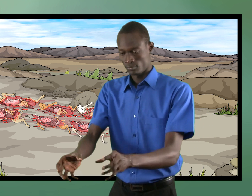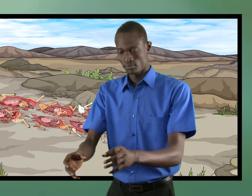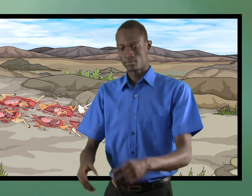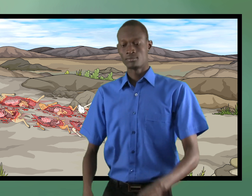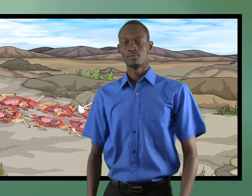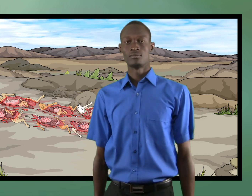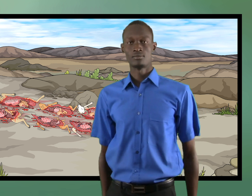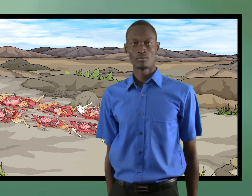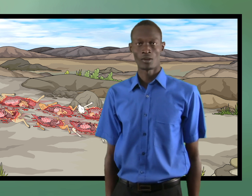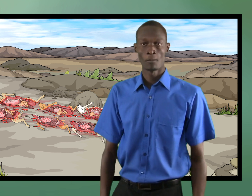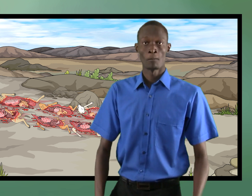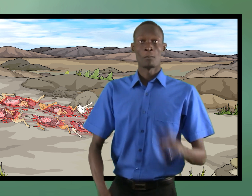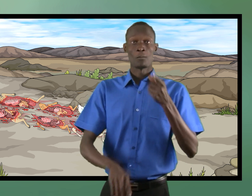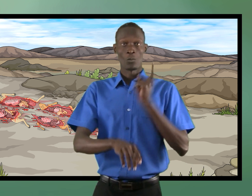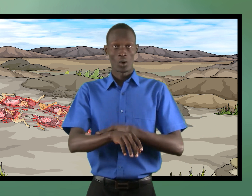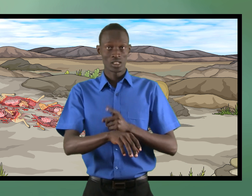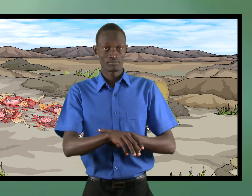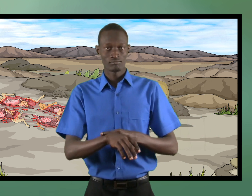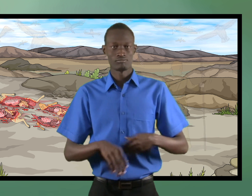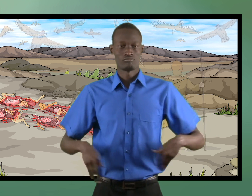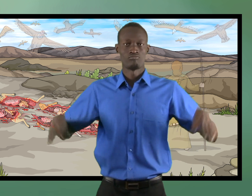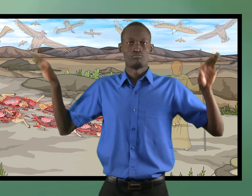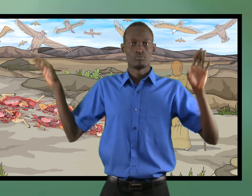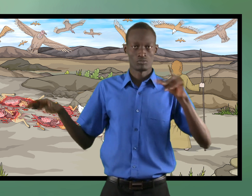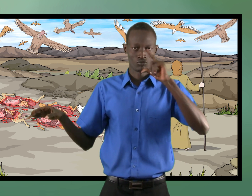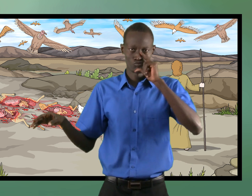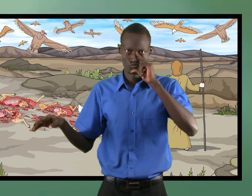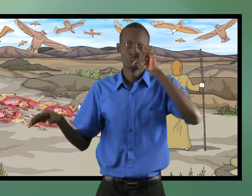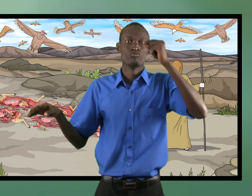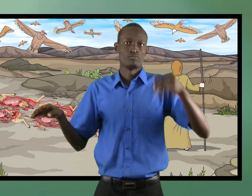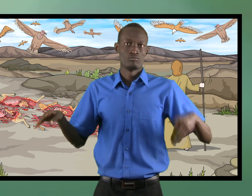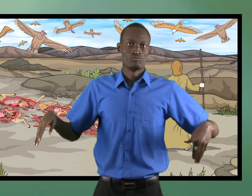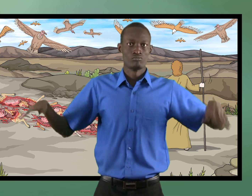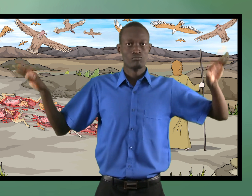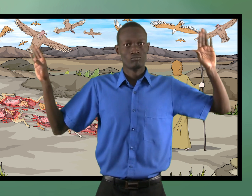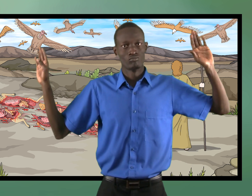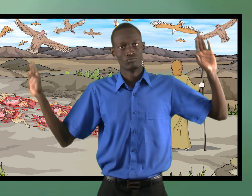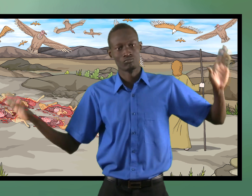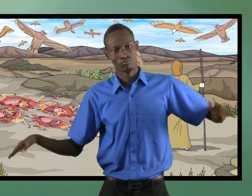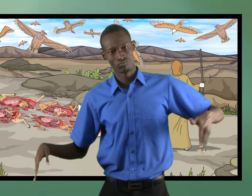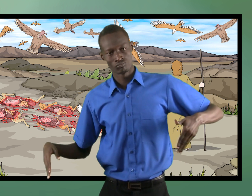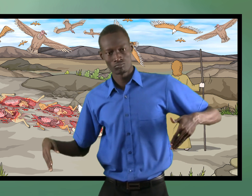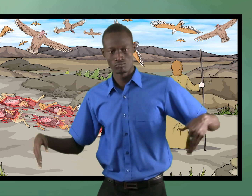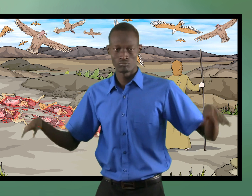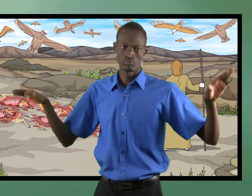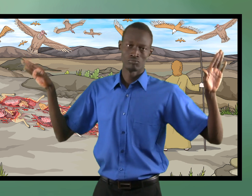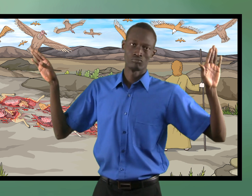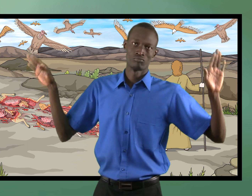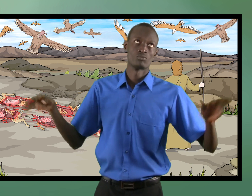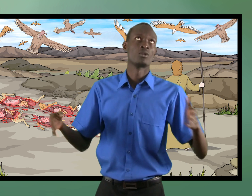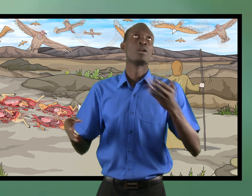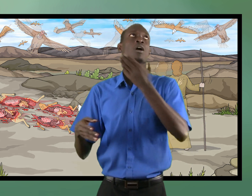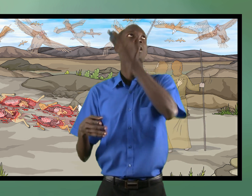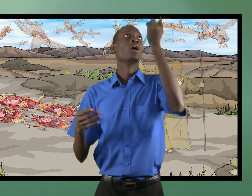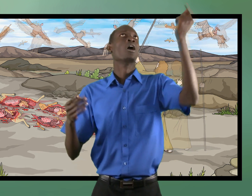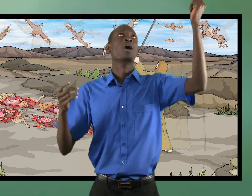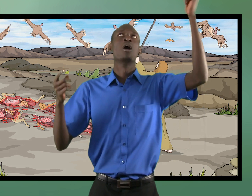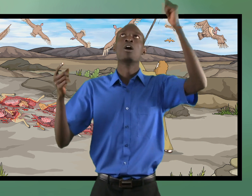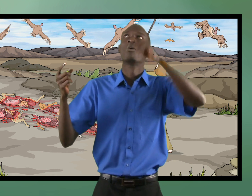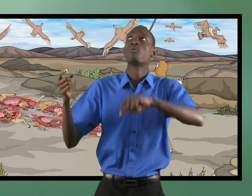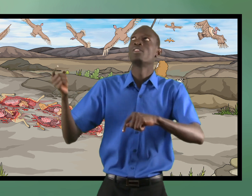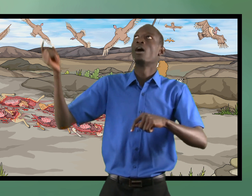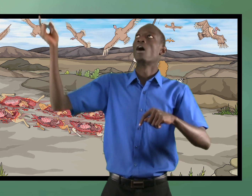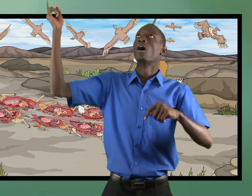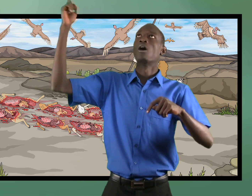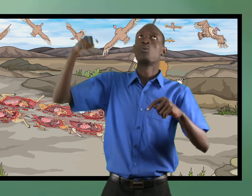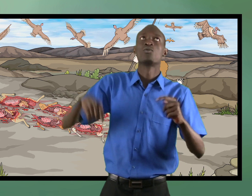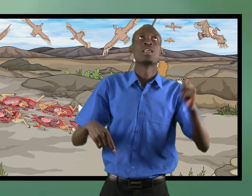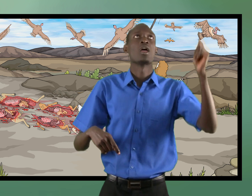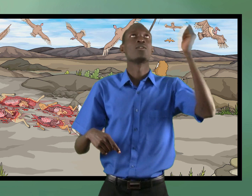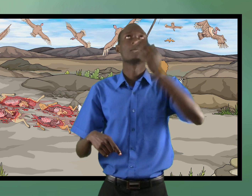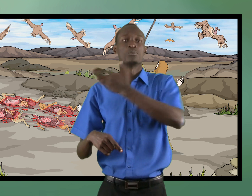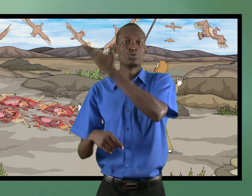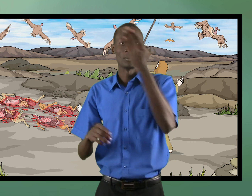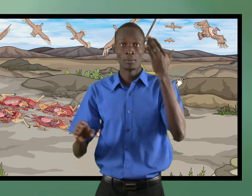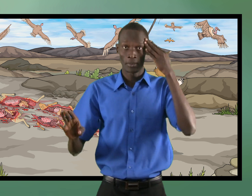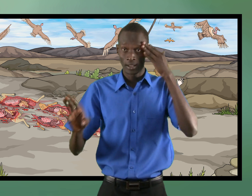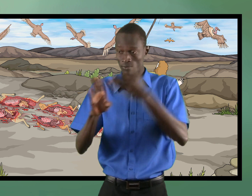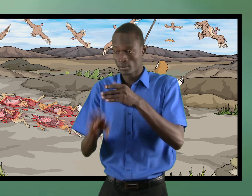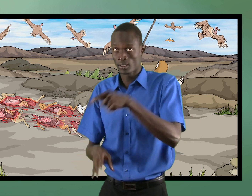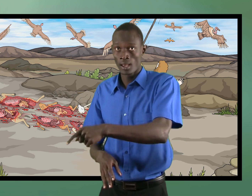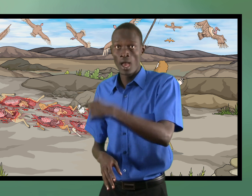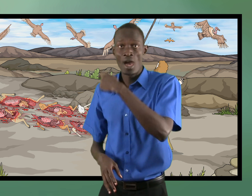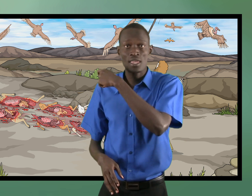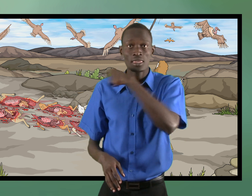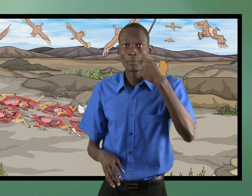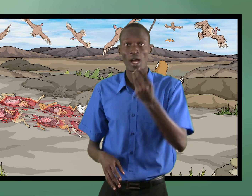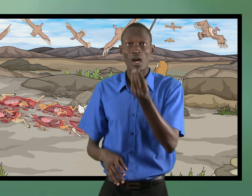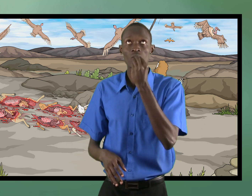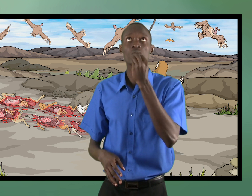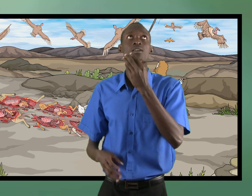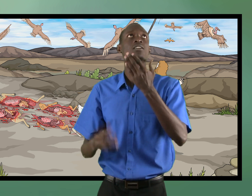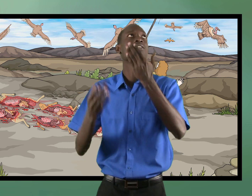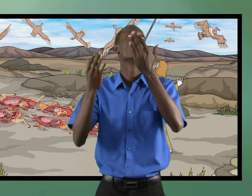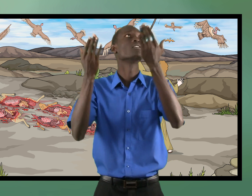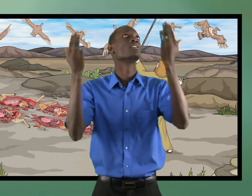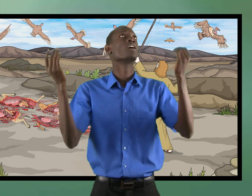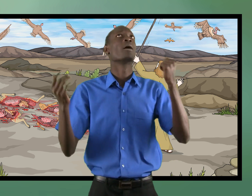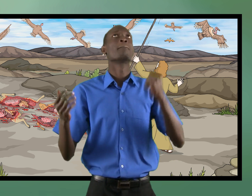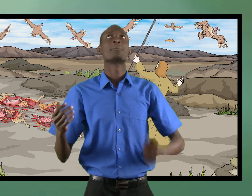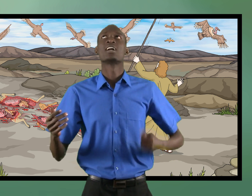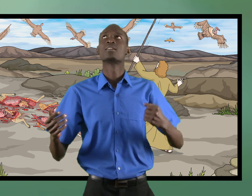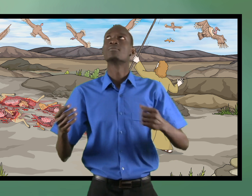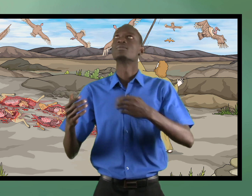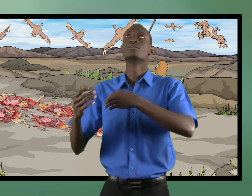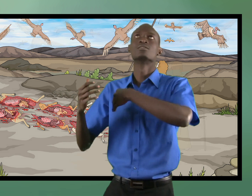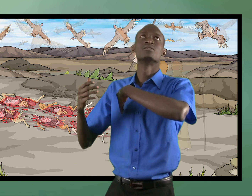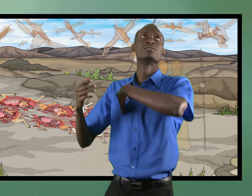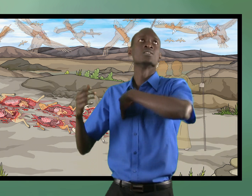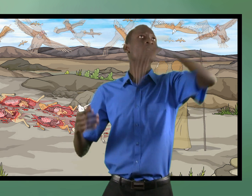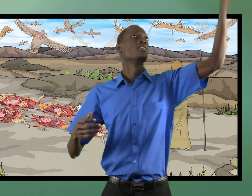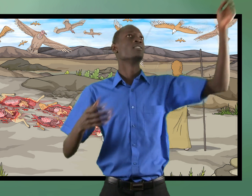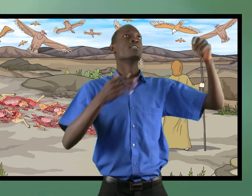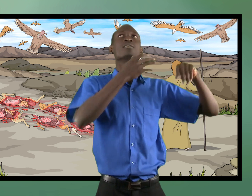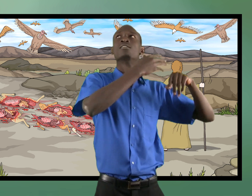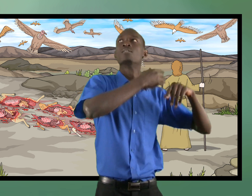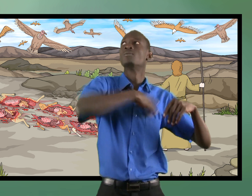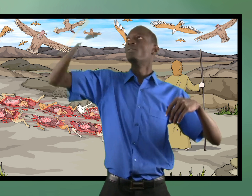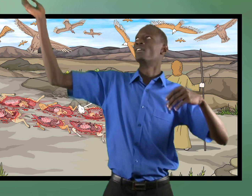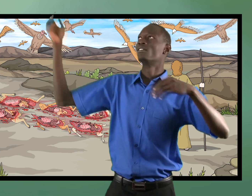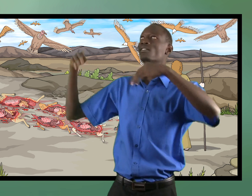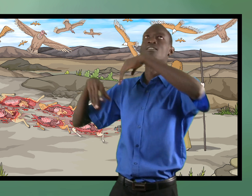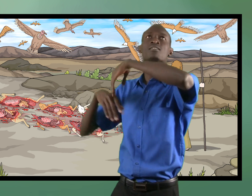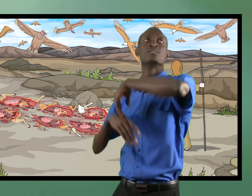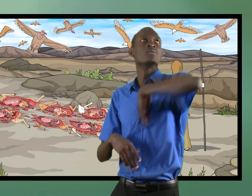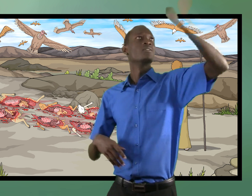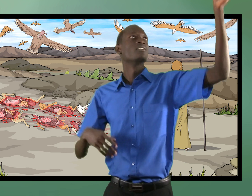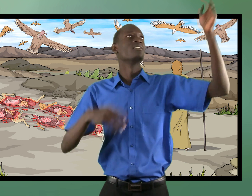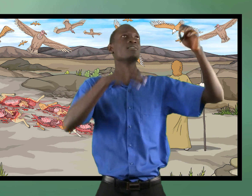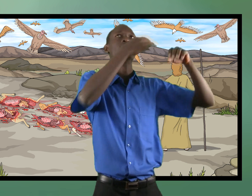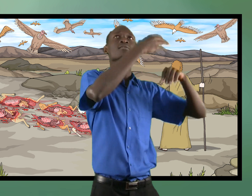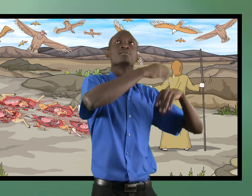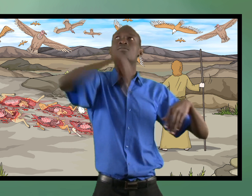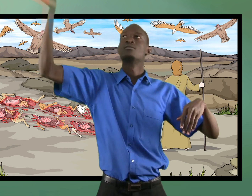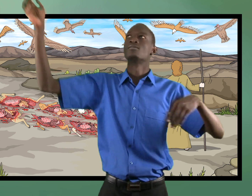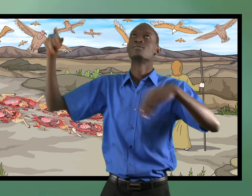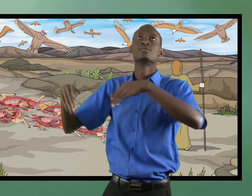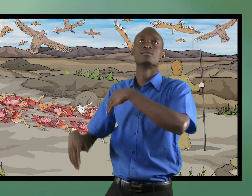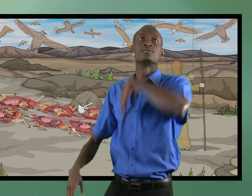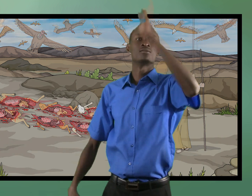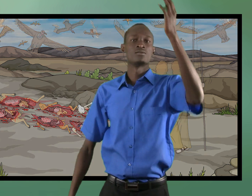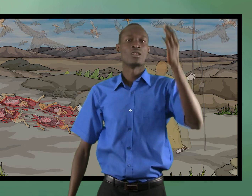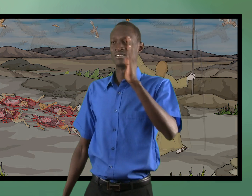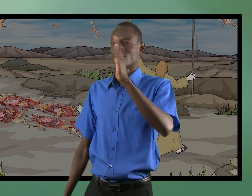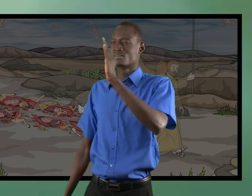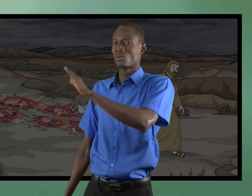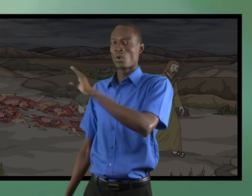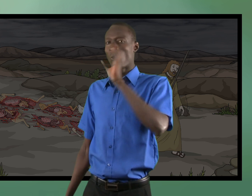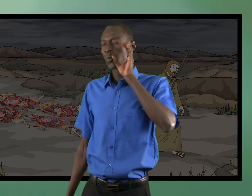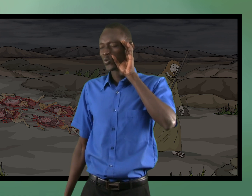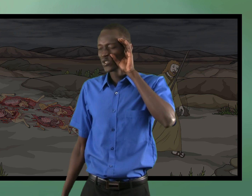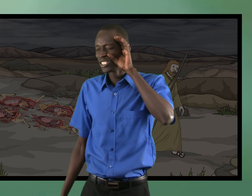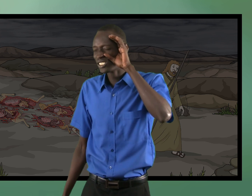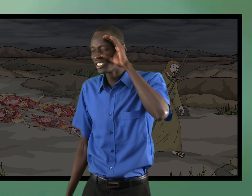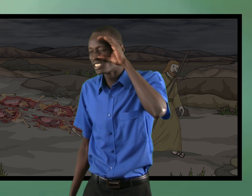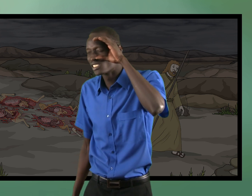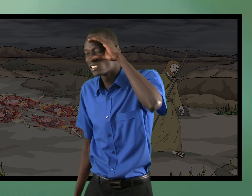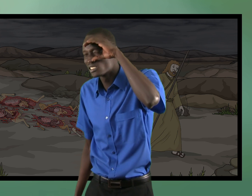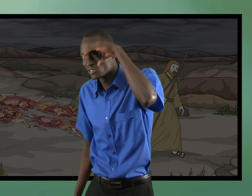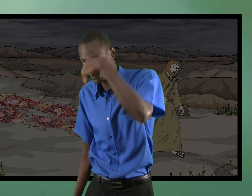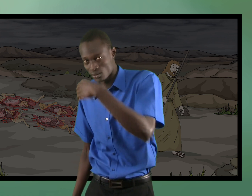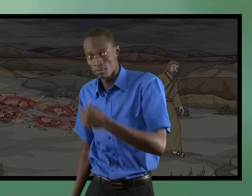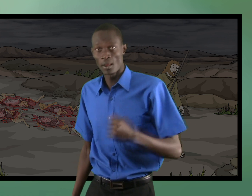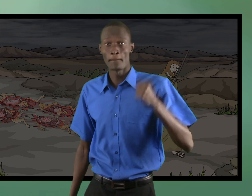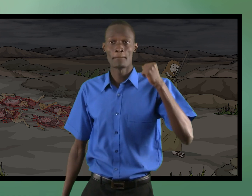And the birds of prey descended on the carcasses, but Abram drove them away.